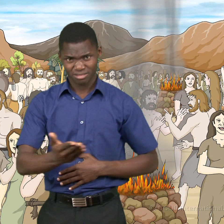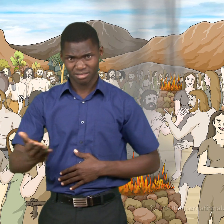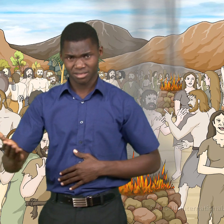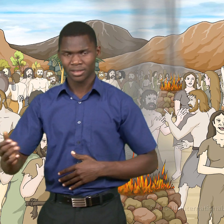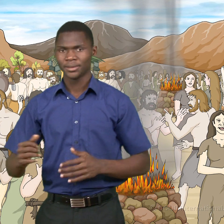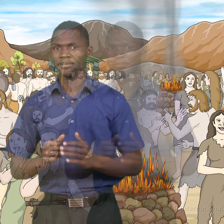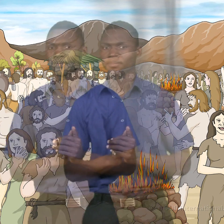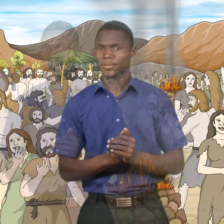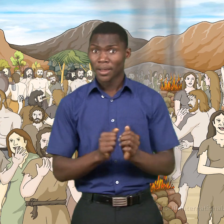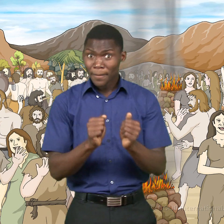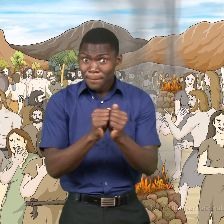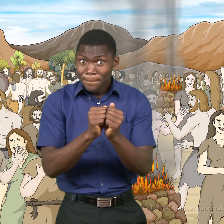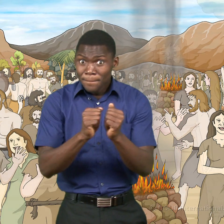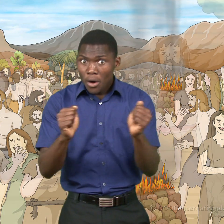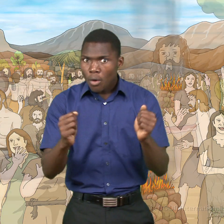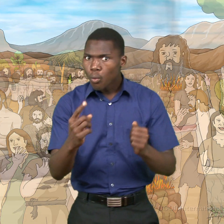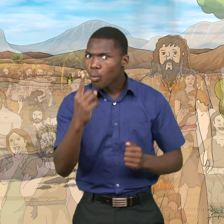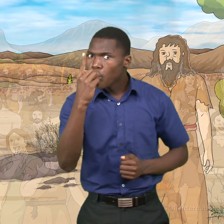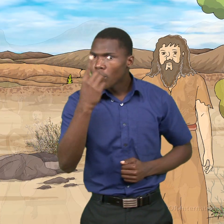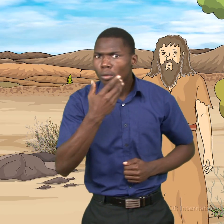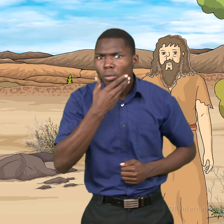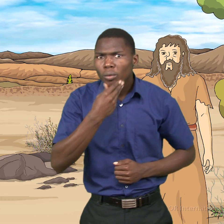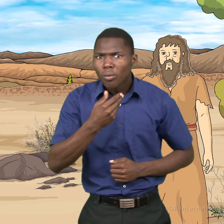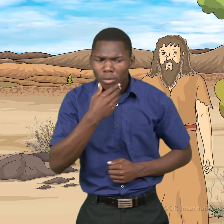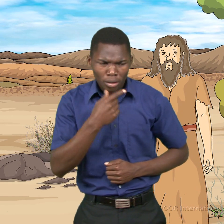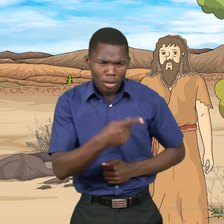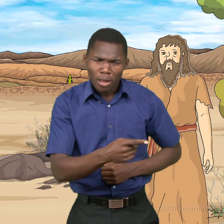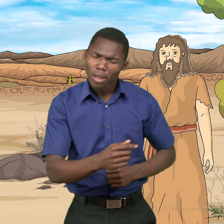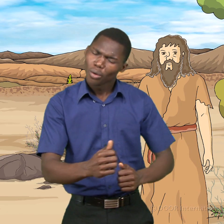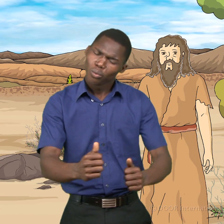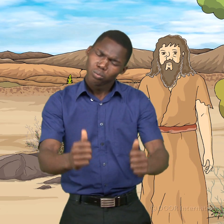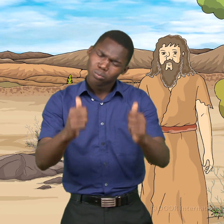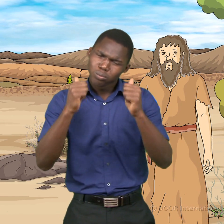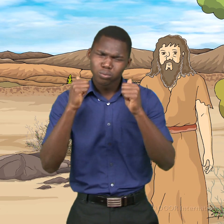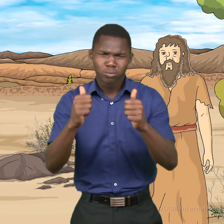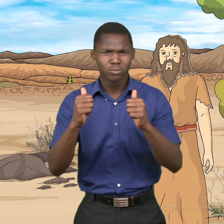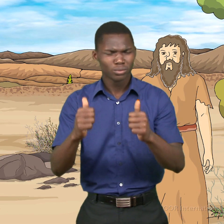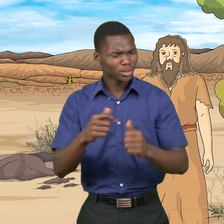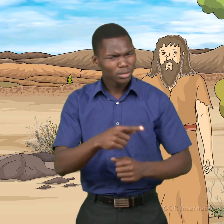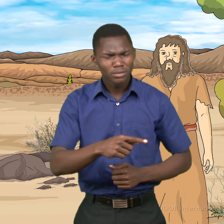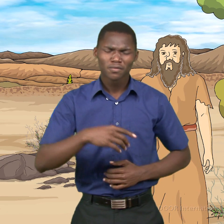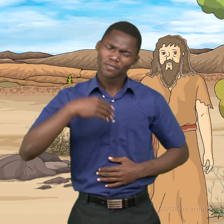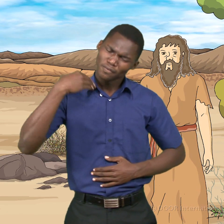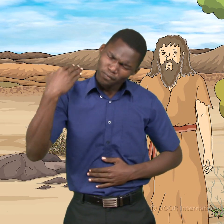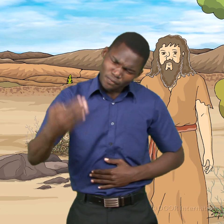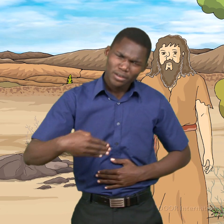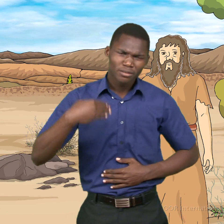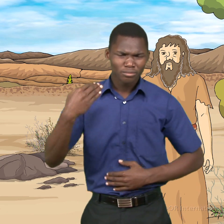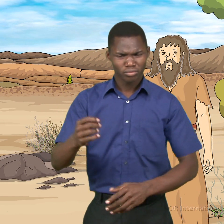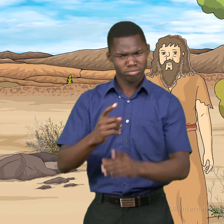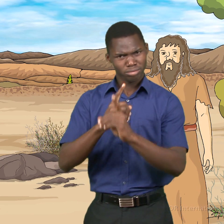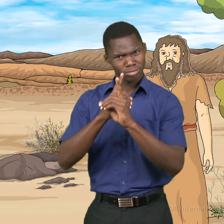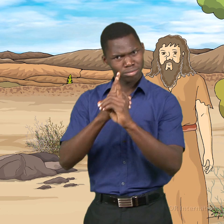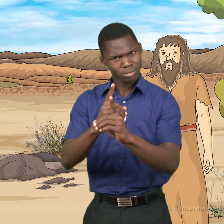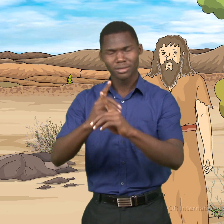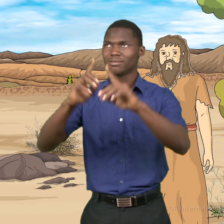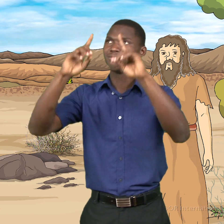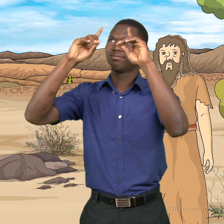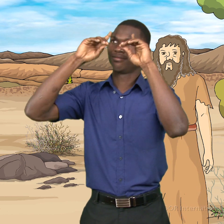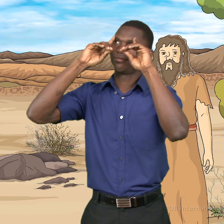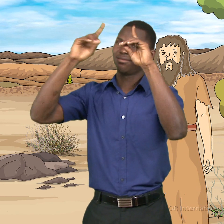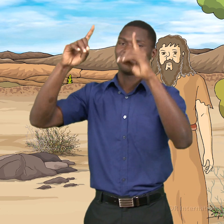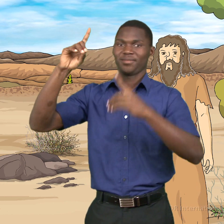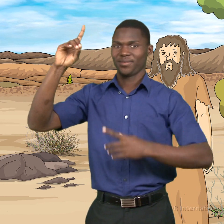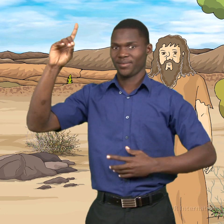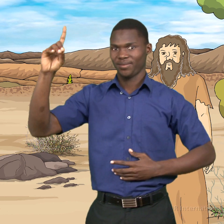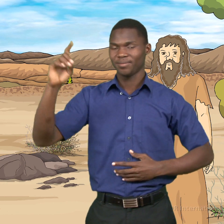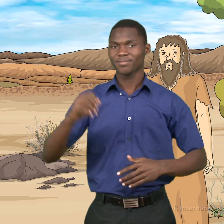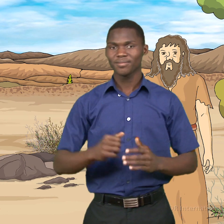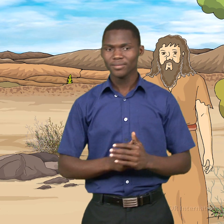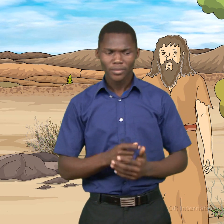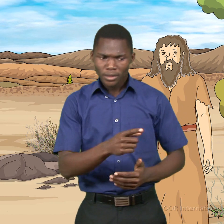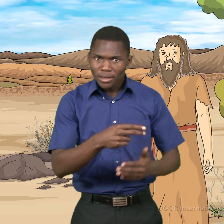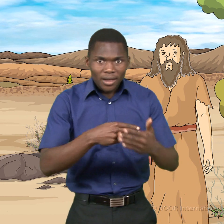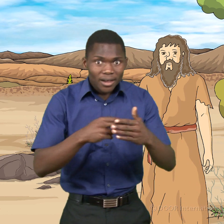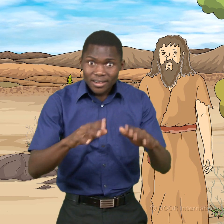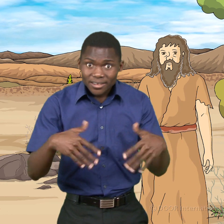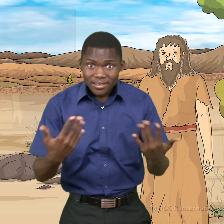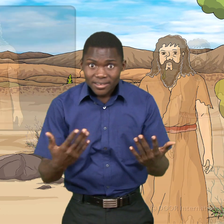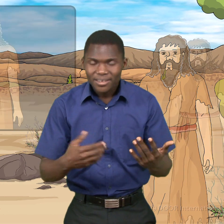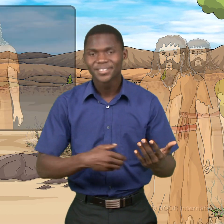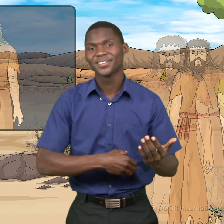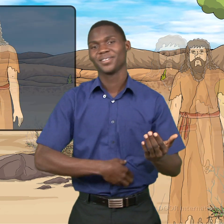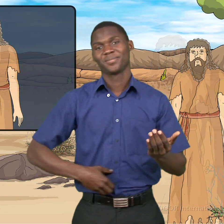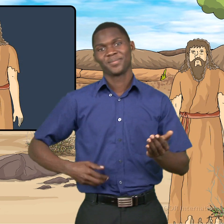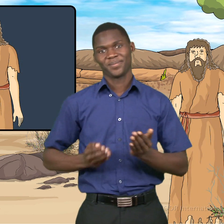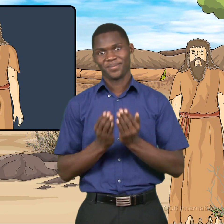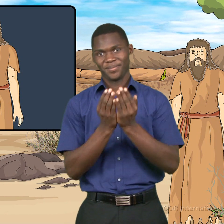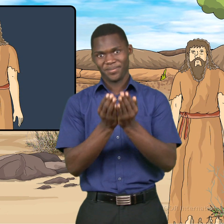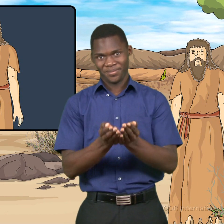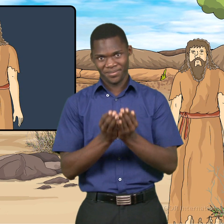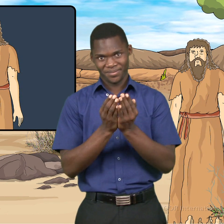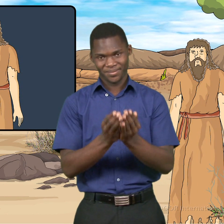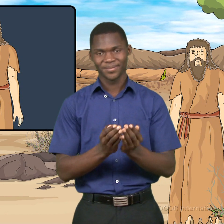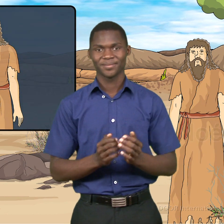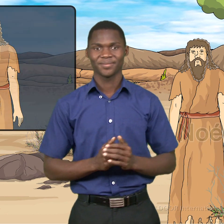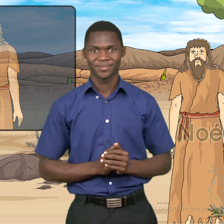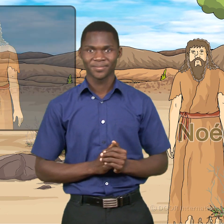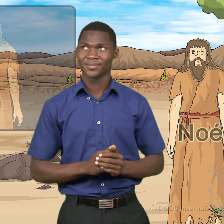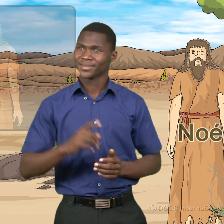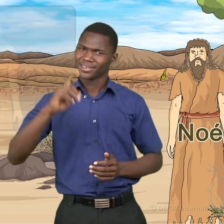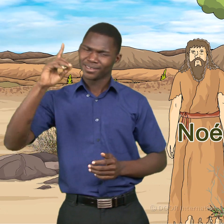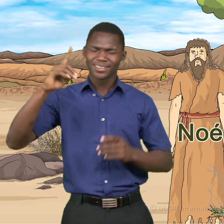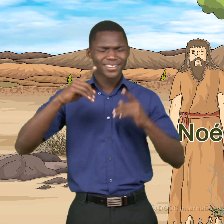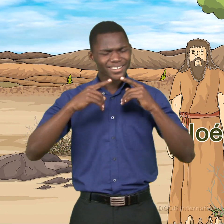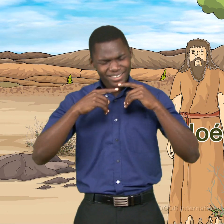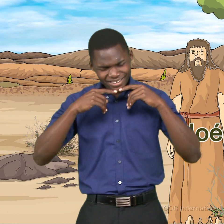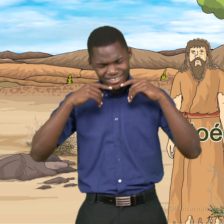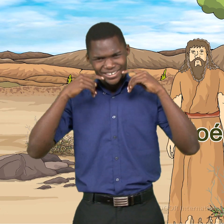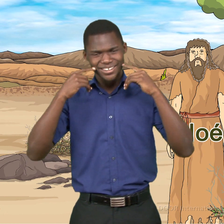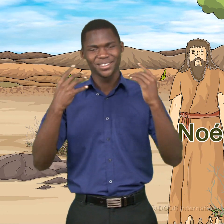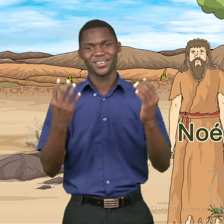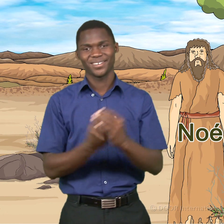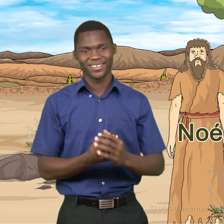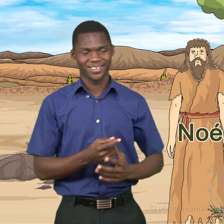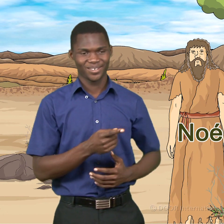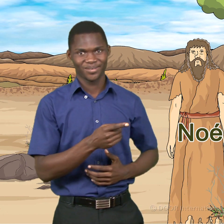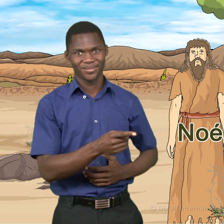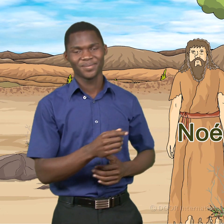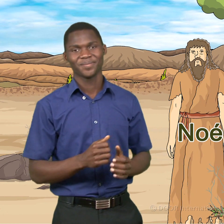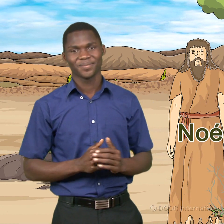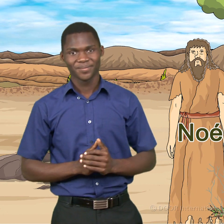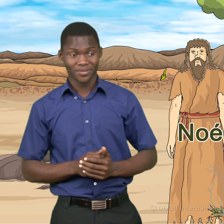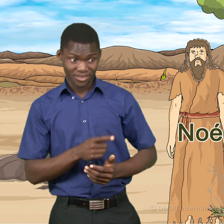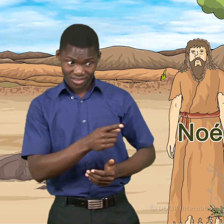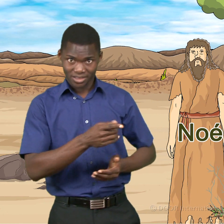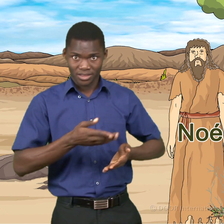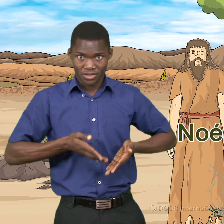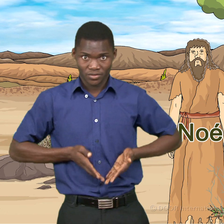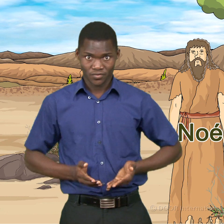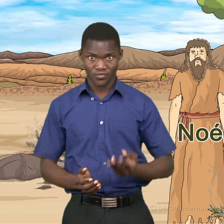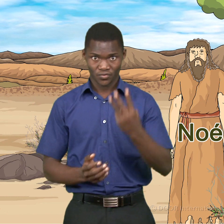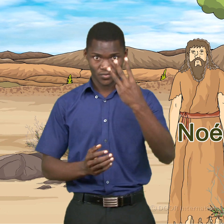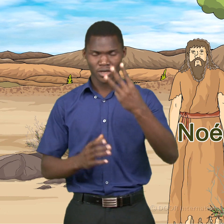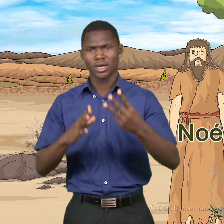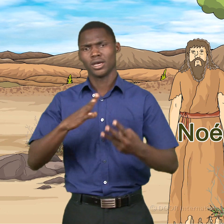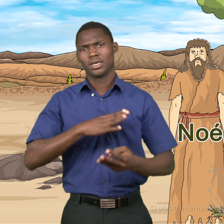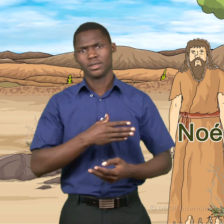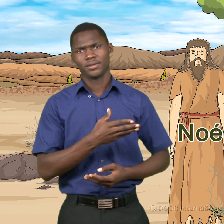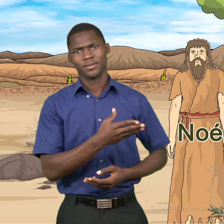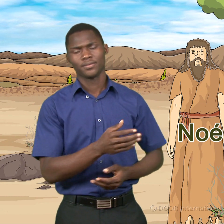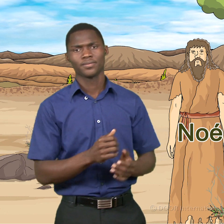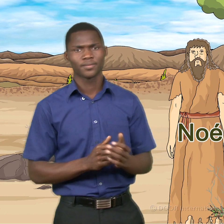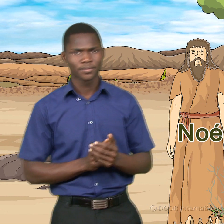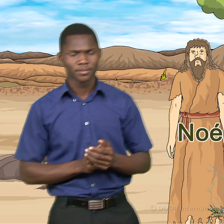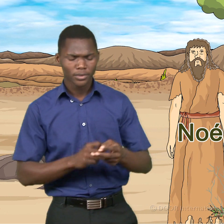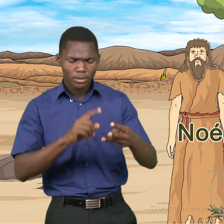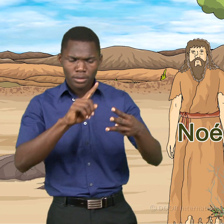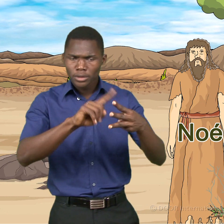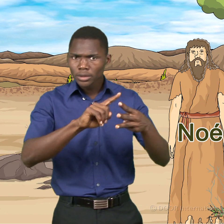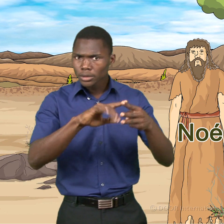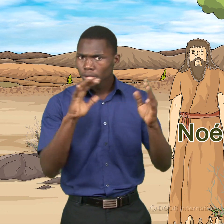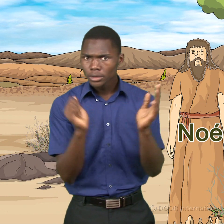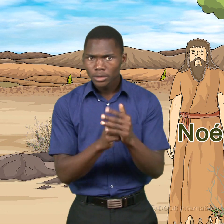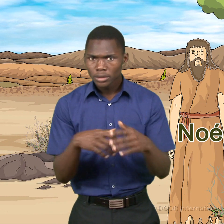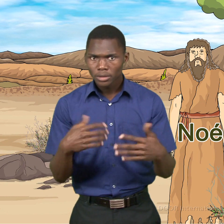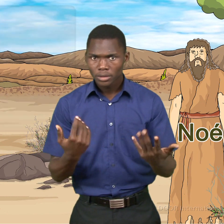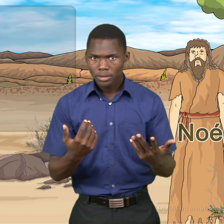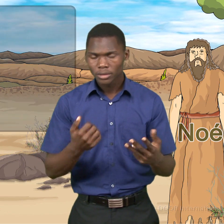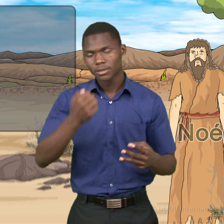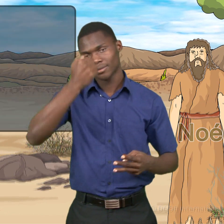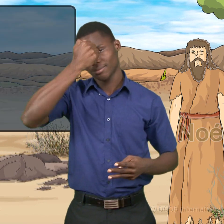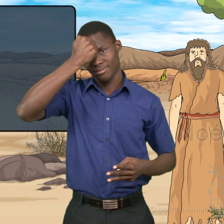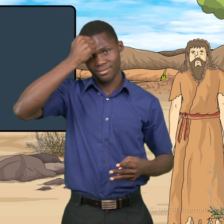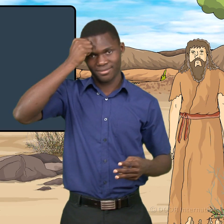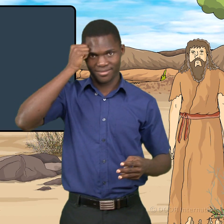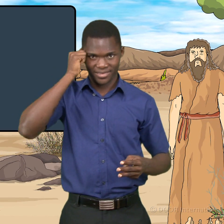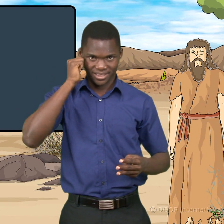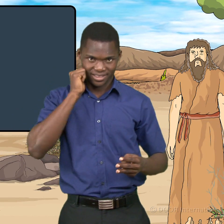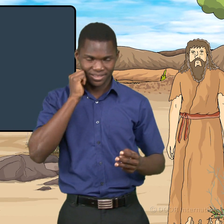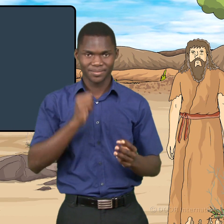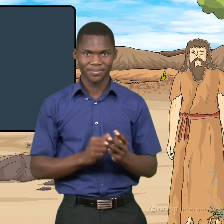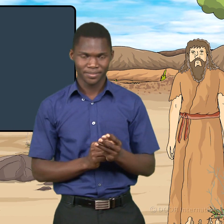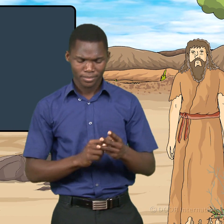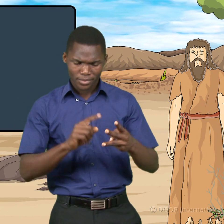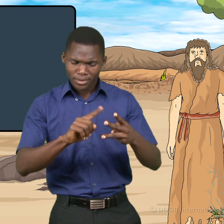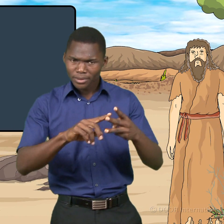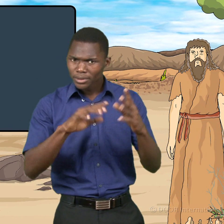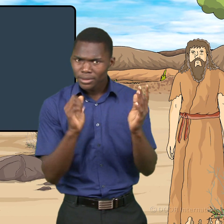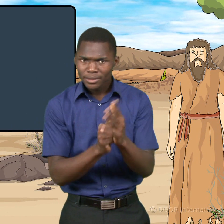Noah, however, found favor in the eyes of the LORD. This is the account of Noah. Noah was a righteous man, blameless in his generation; Noah walked with God.